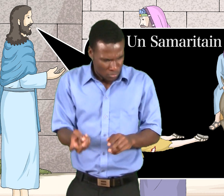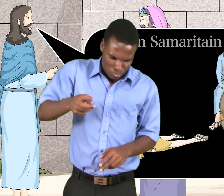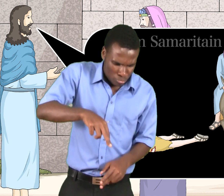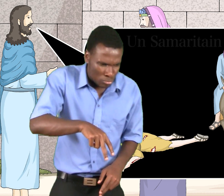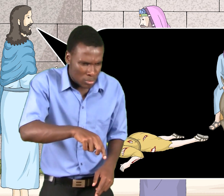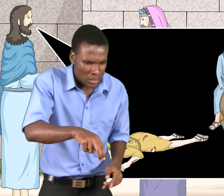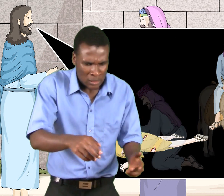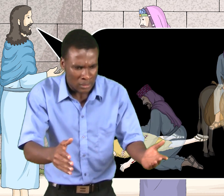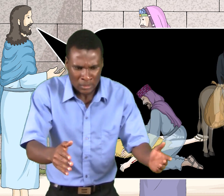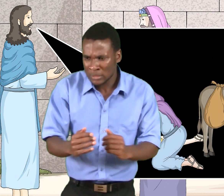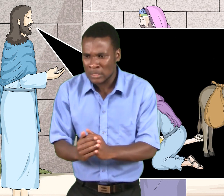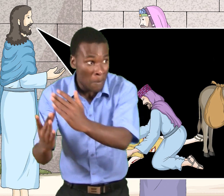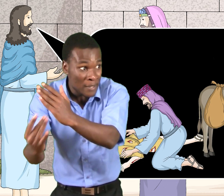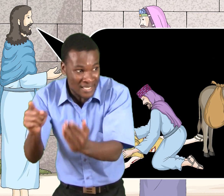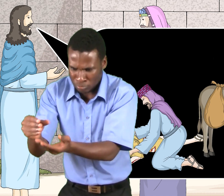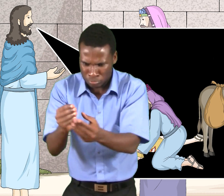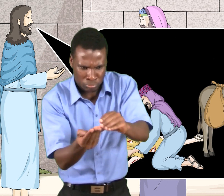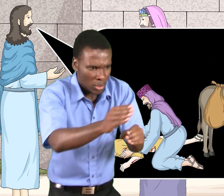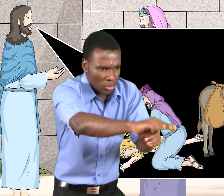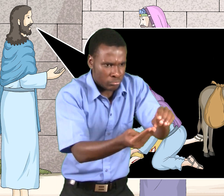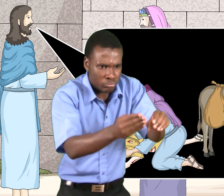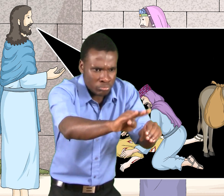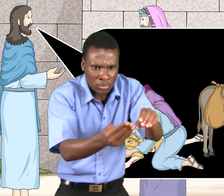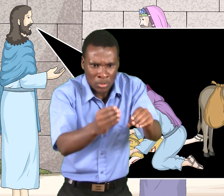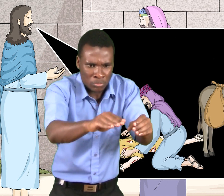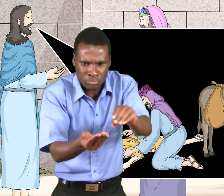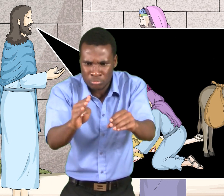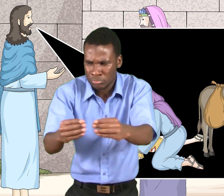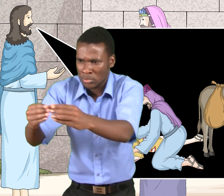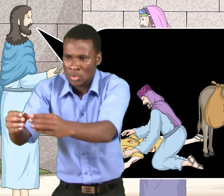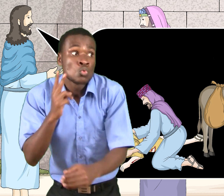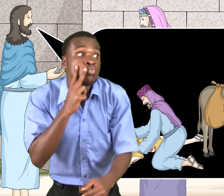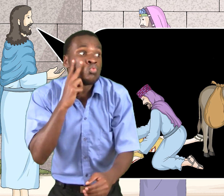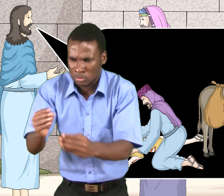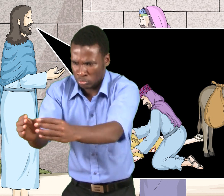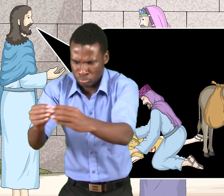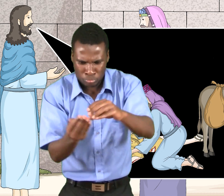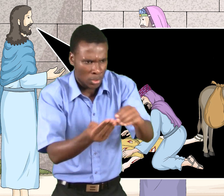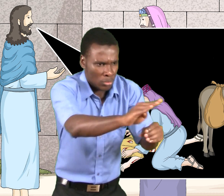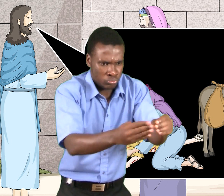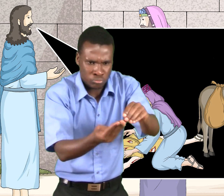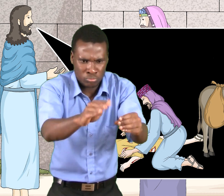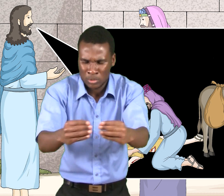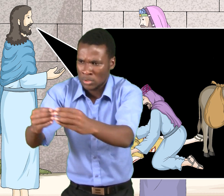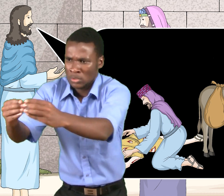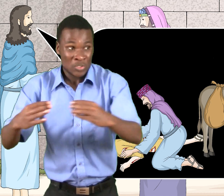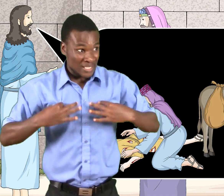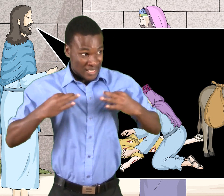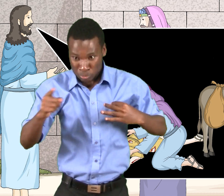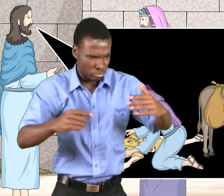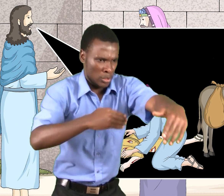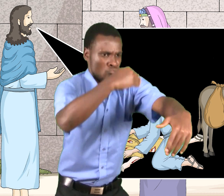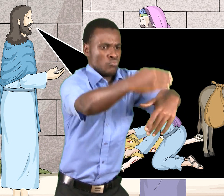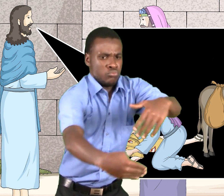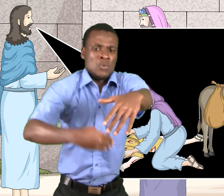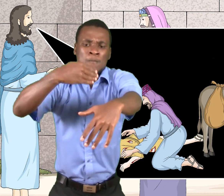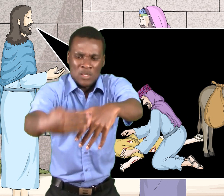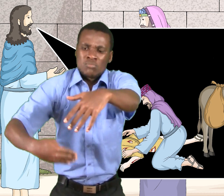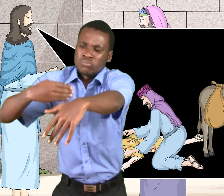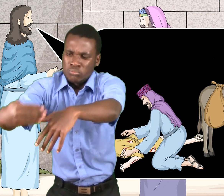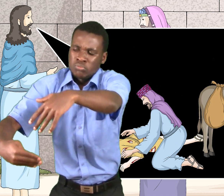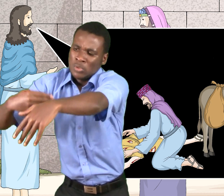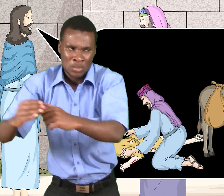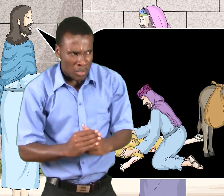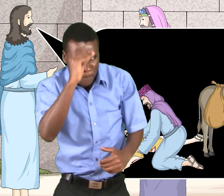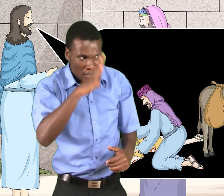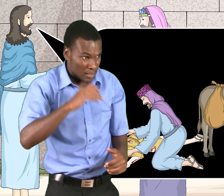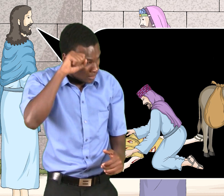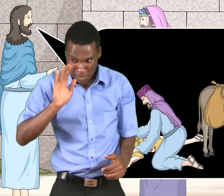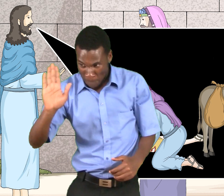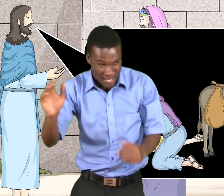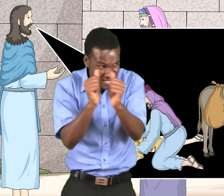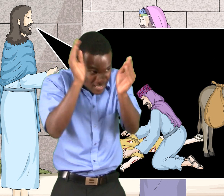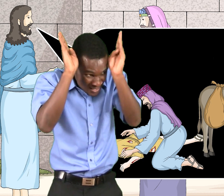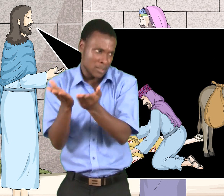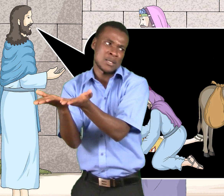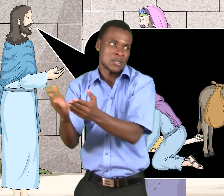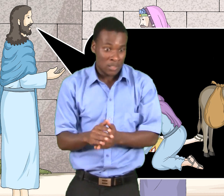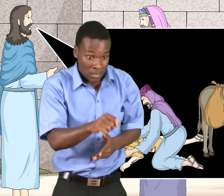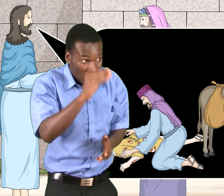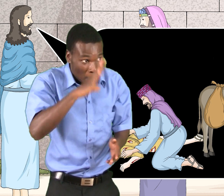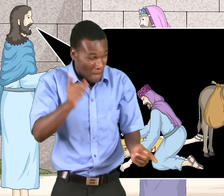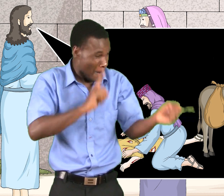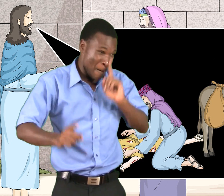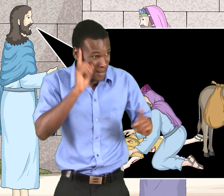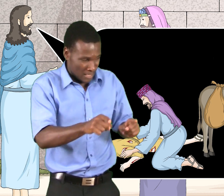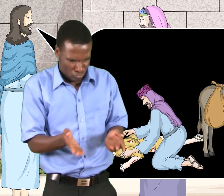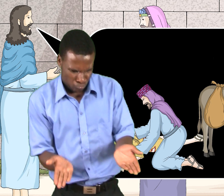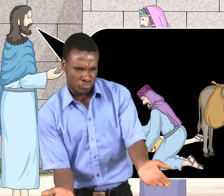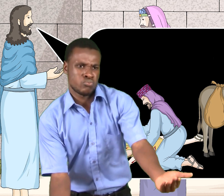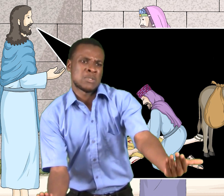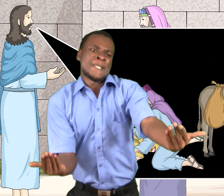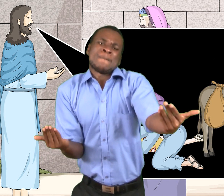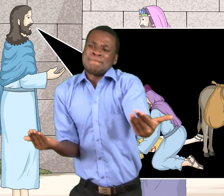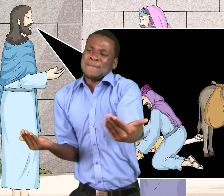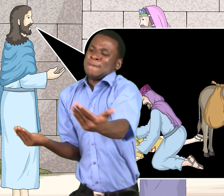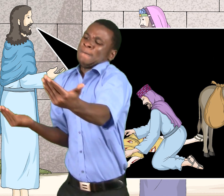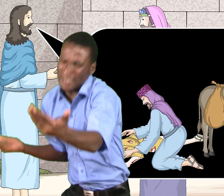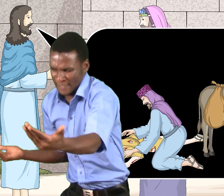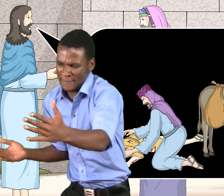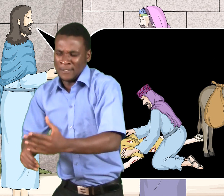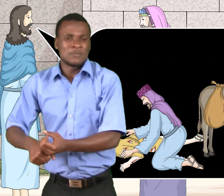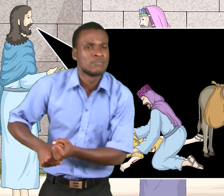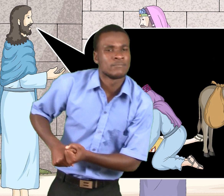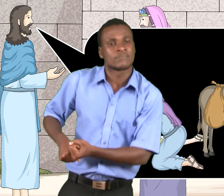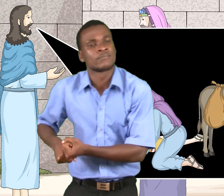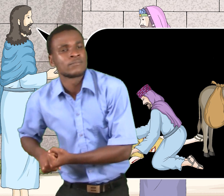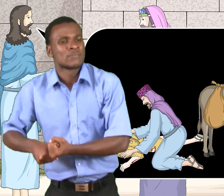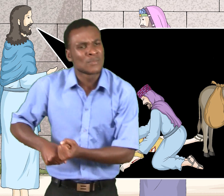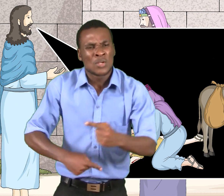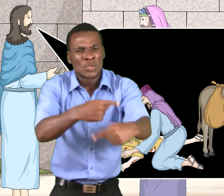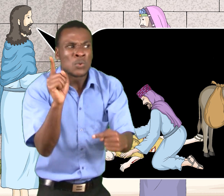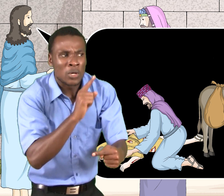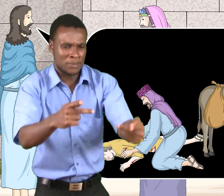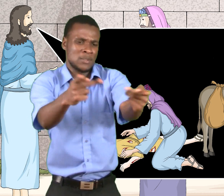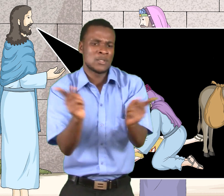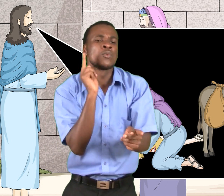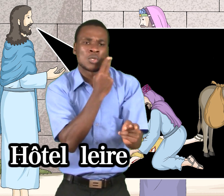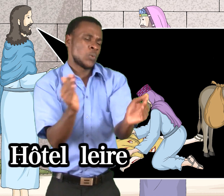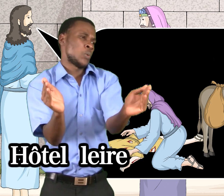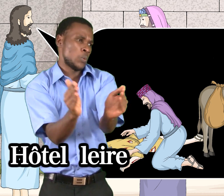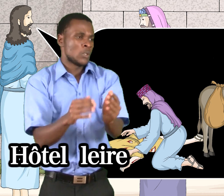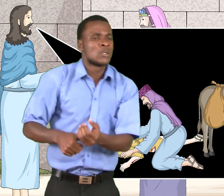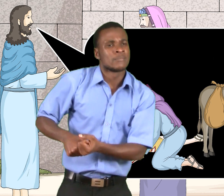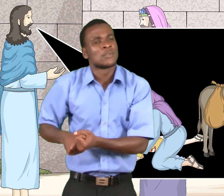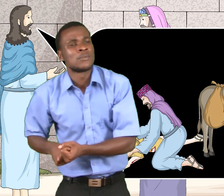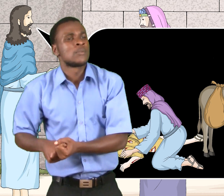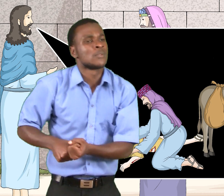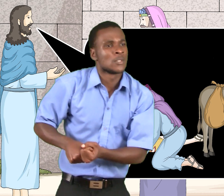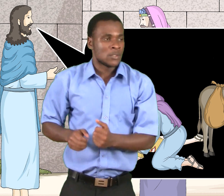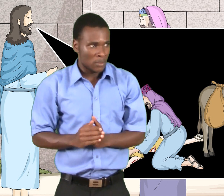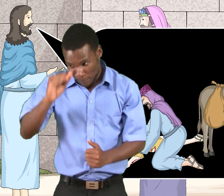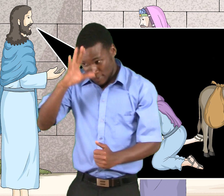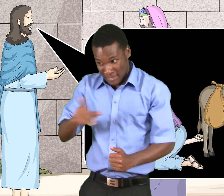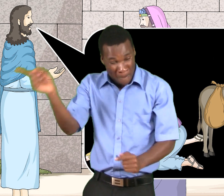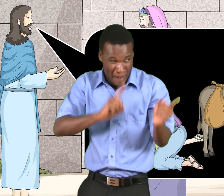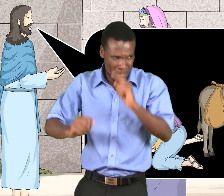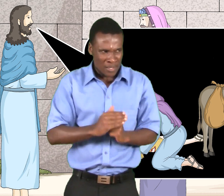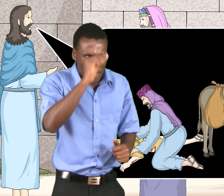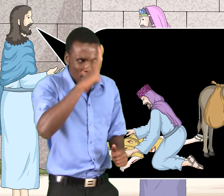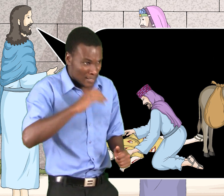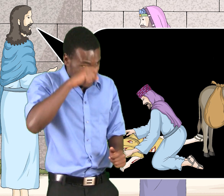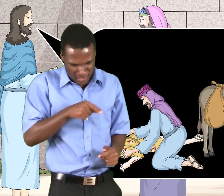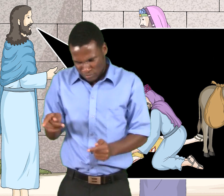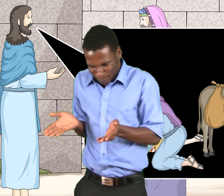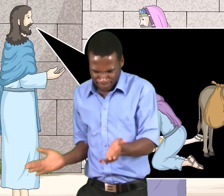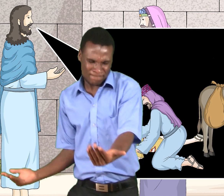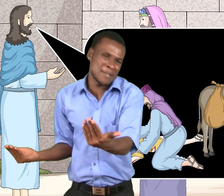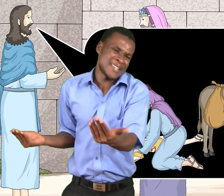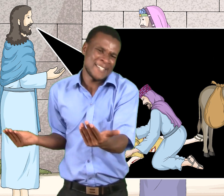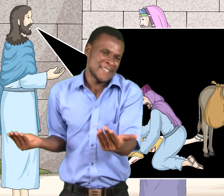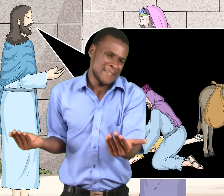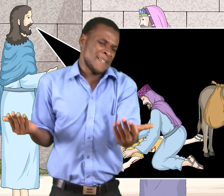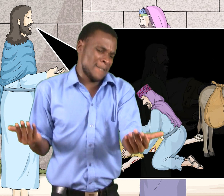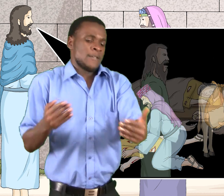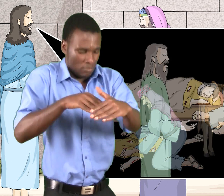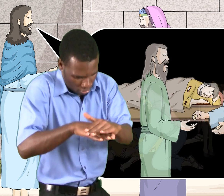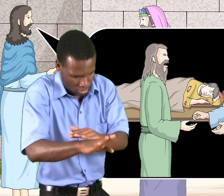He went to him and bandaged his wounds, pouring on oil and wine.